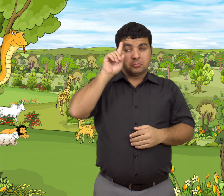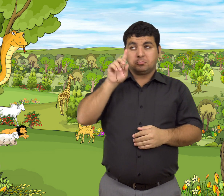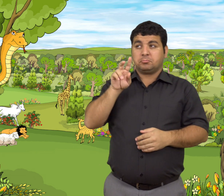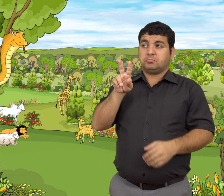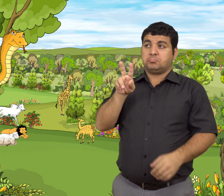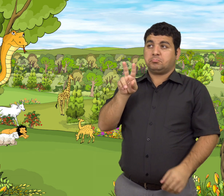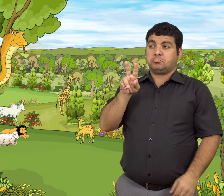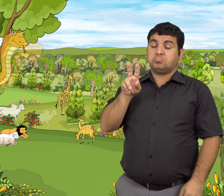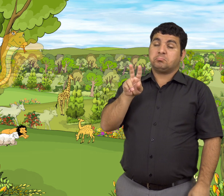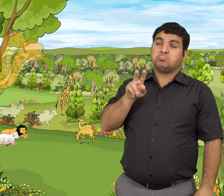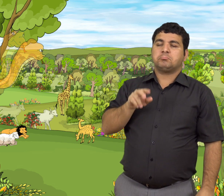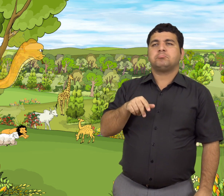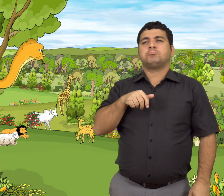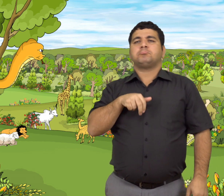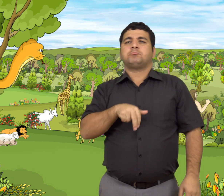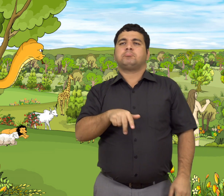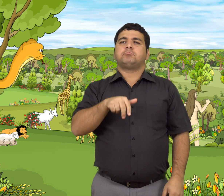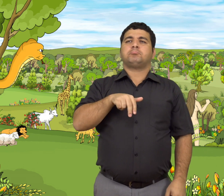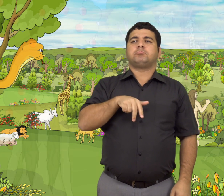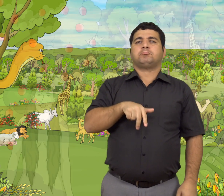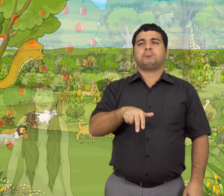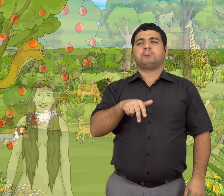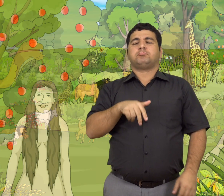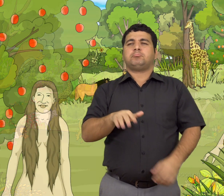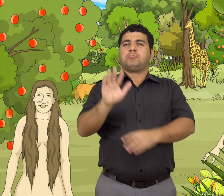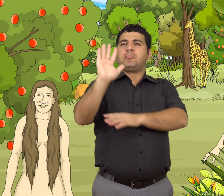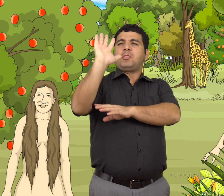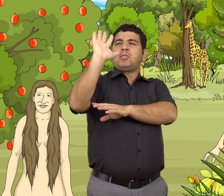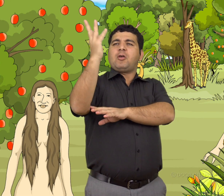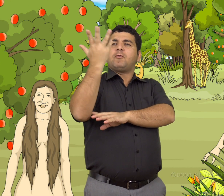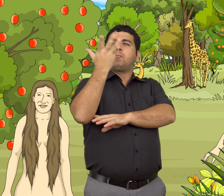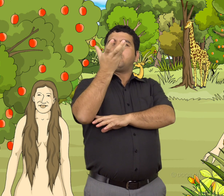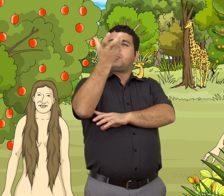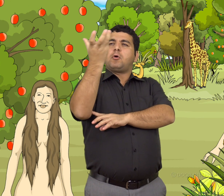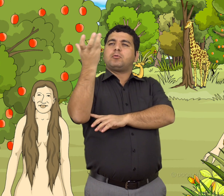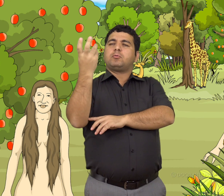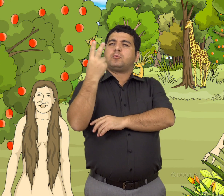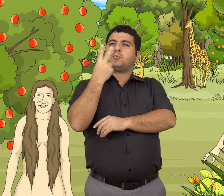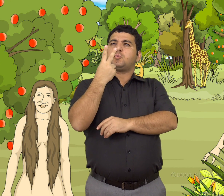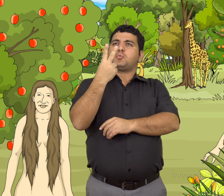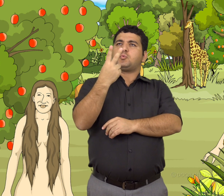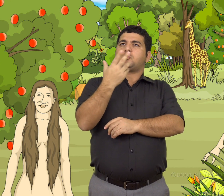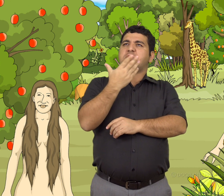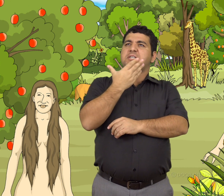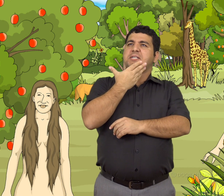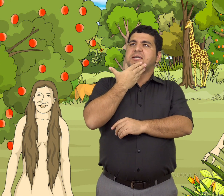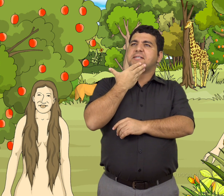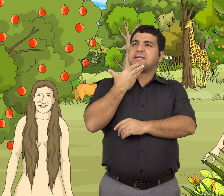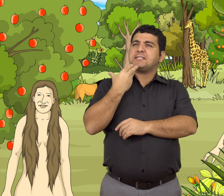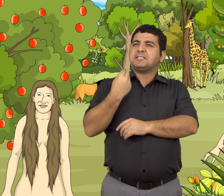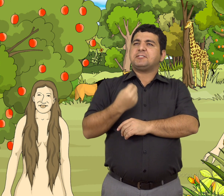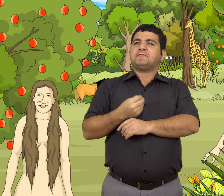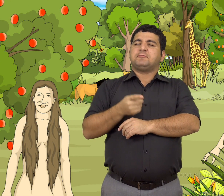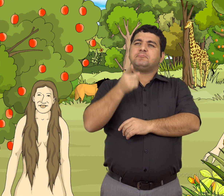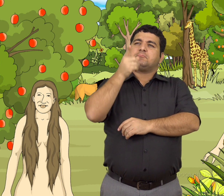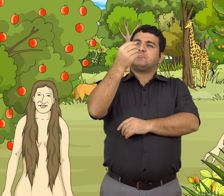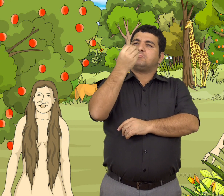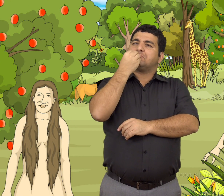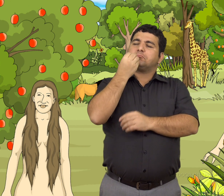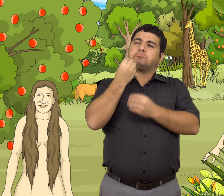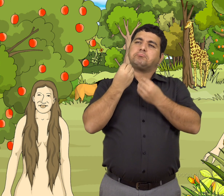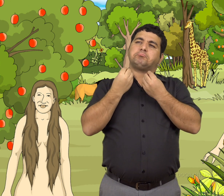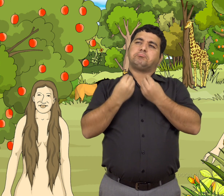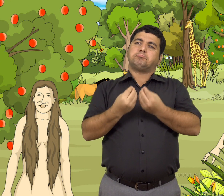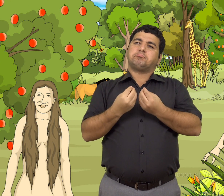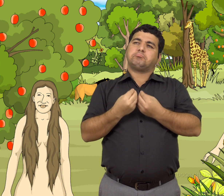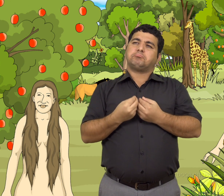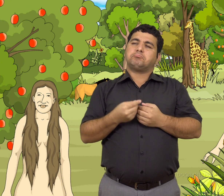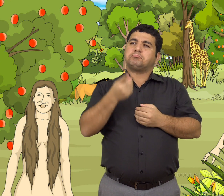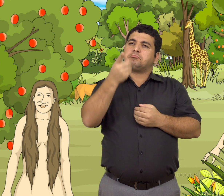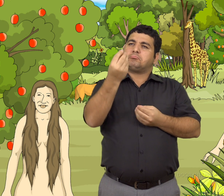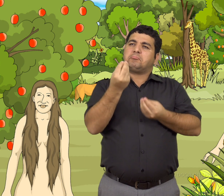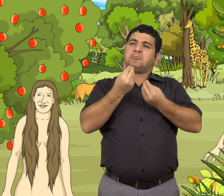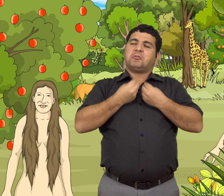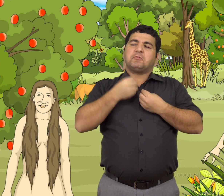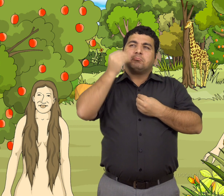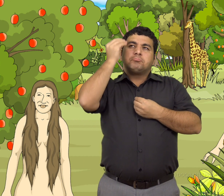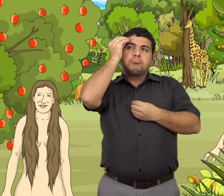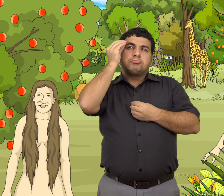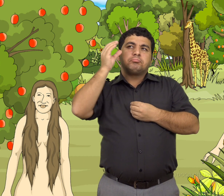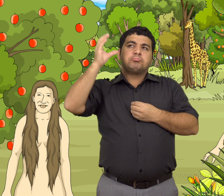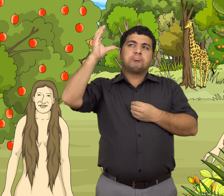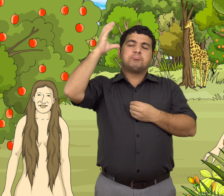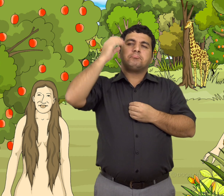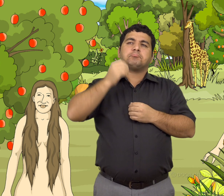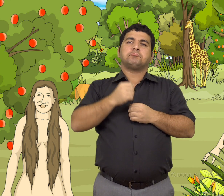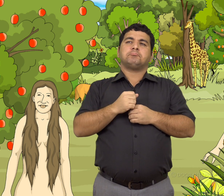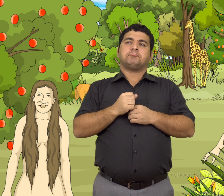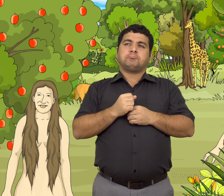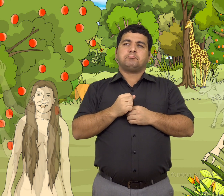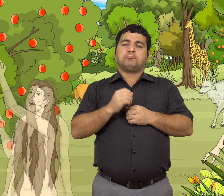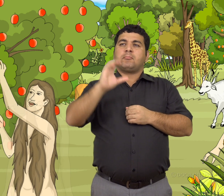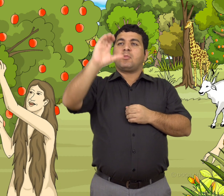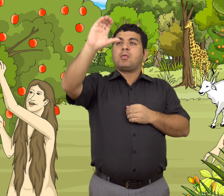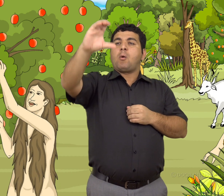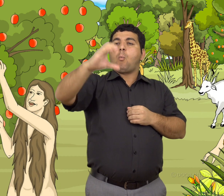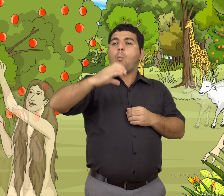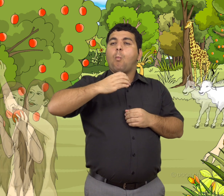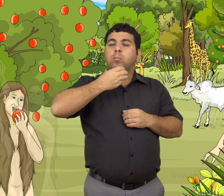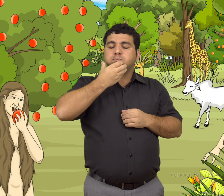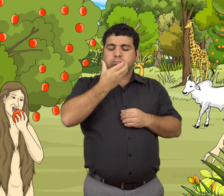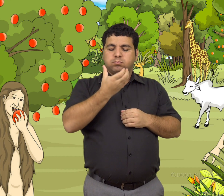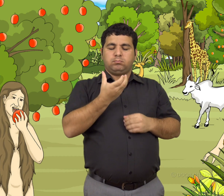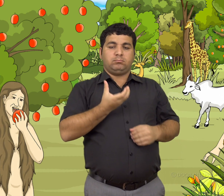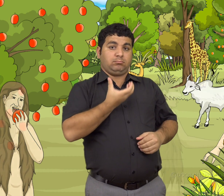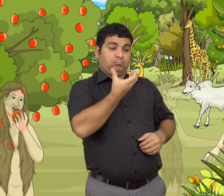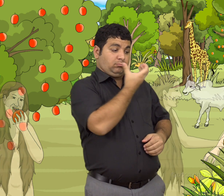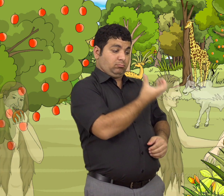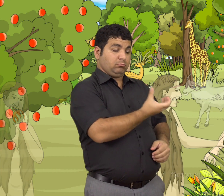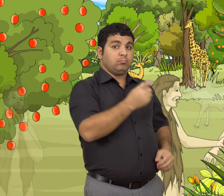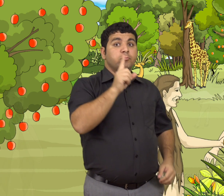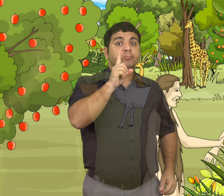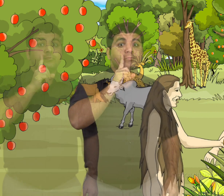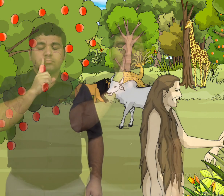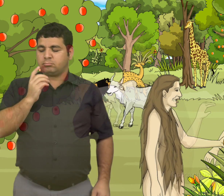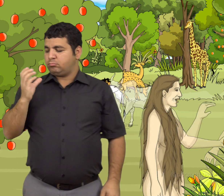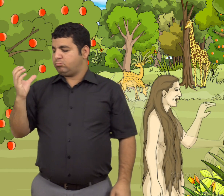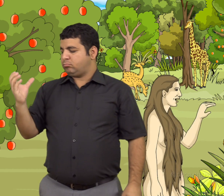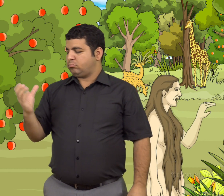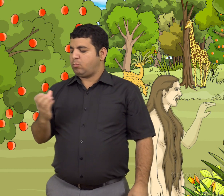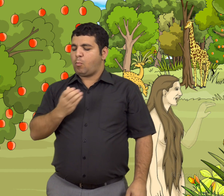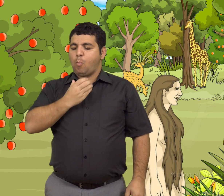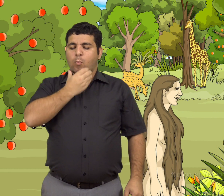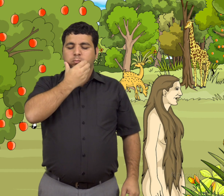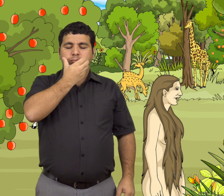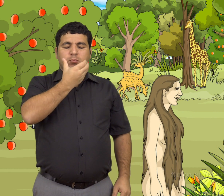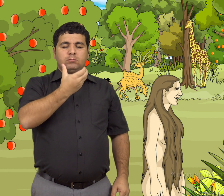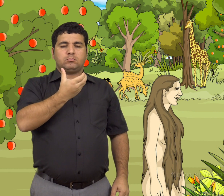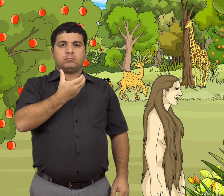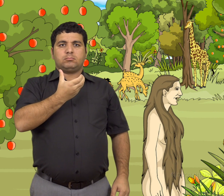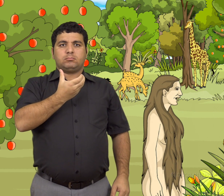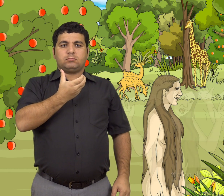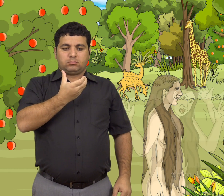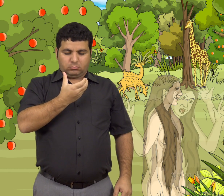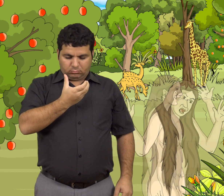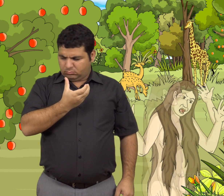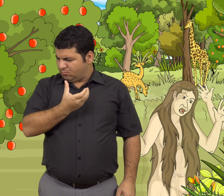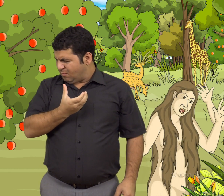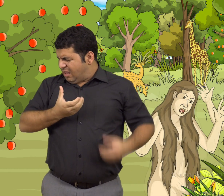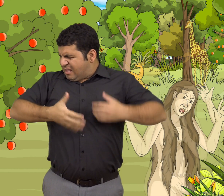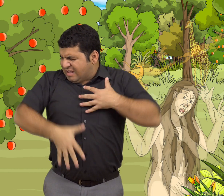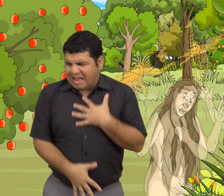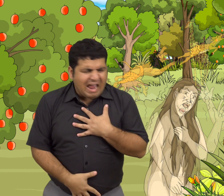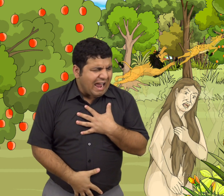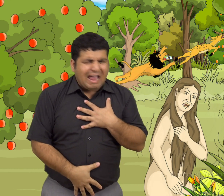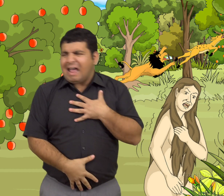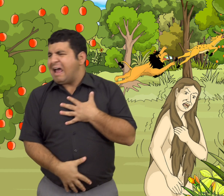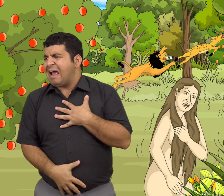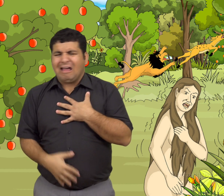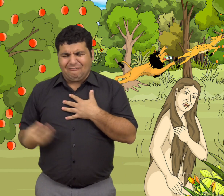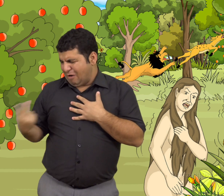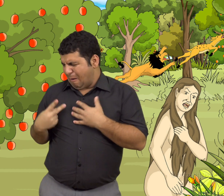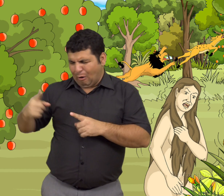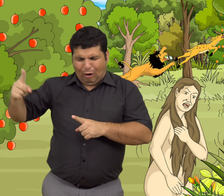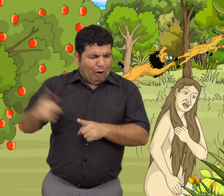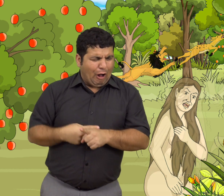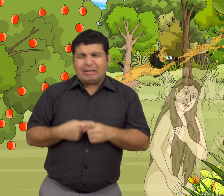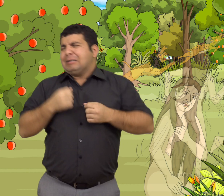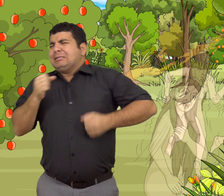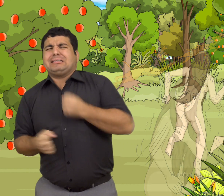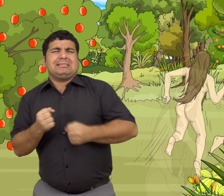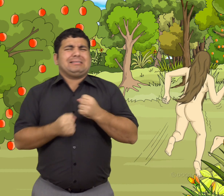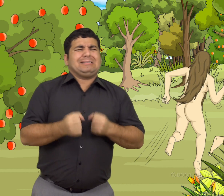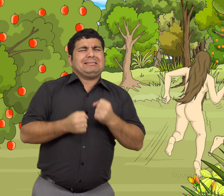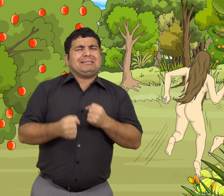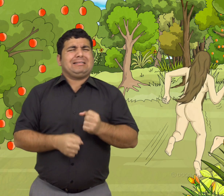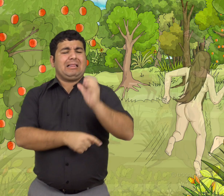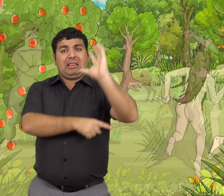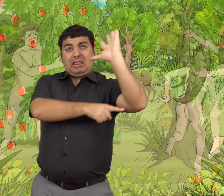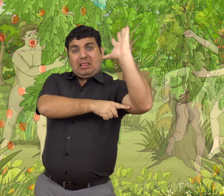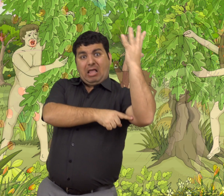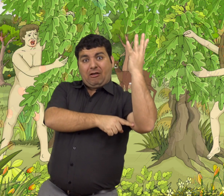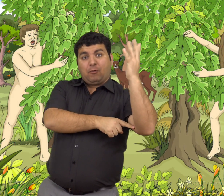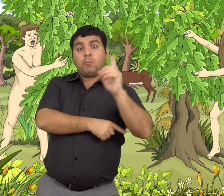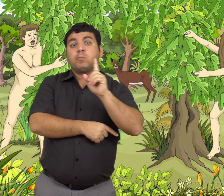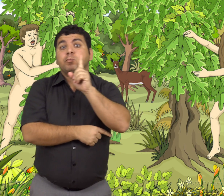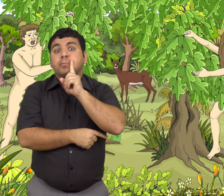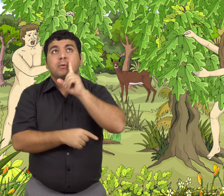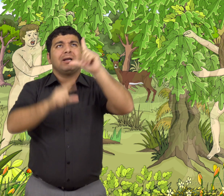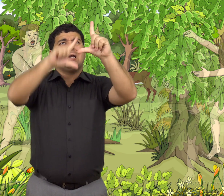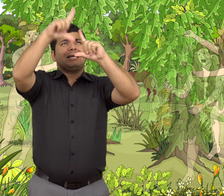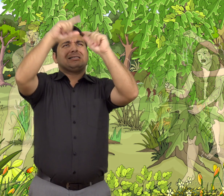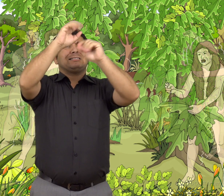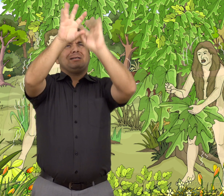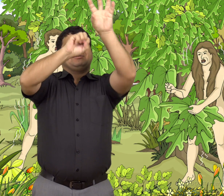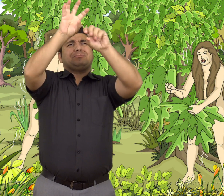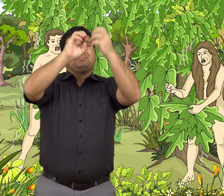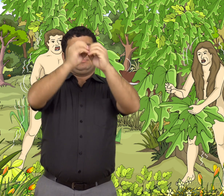When the woman saw that the tree was good for food and pleasing to the eyes, and that it was desirable for obtaining wisdom, she took the fruit and ate it. She also gave some to her husband who was with her, and he ate it. And the eyes of both of them were opened, and they knew that they were naked;